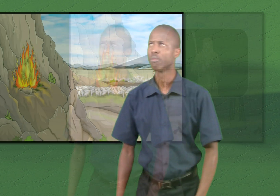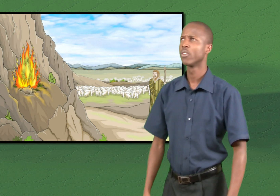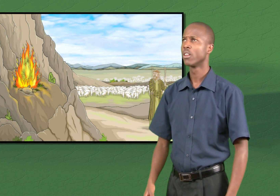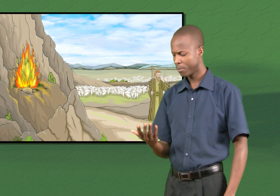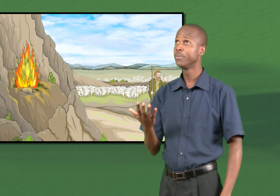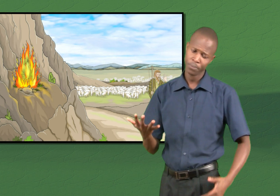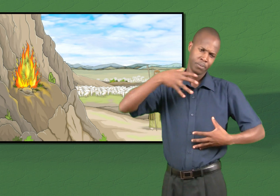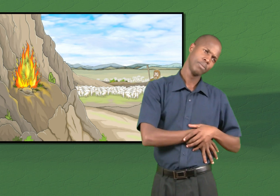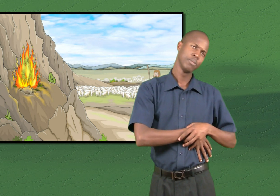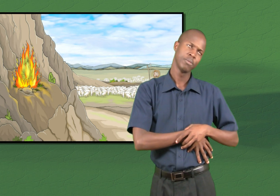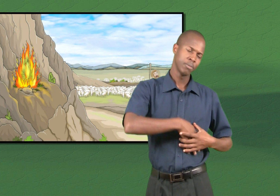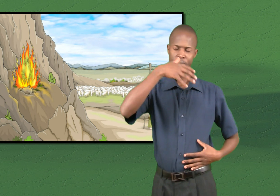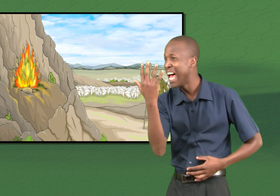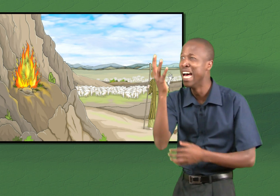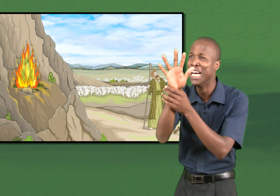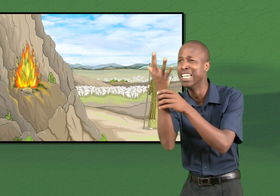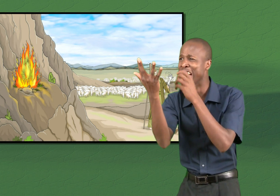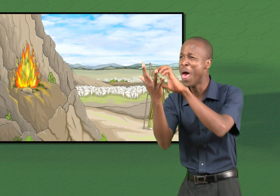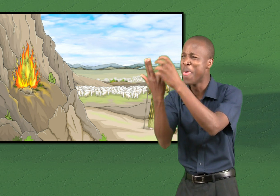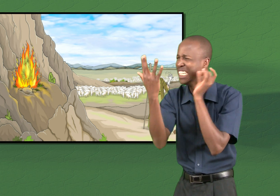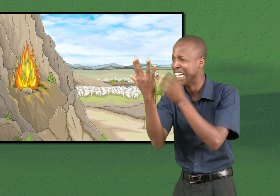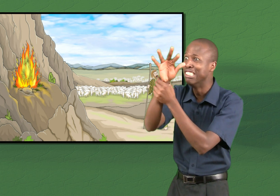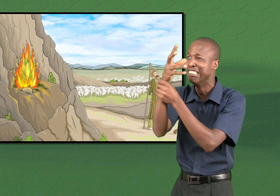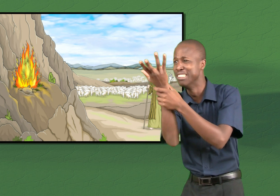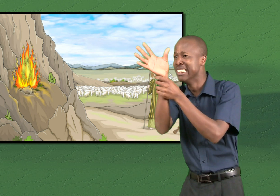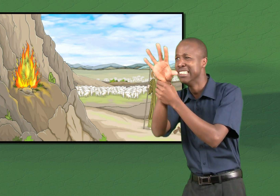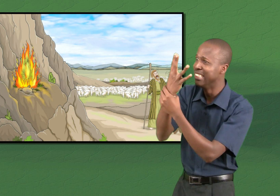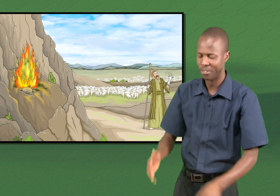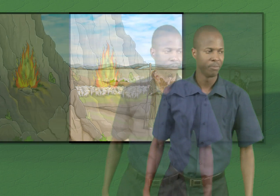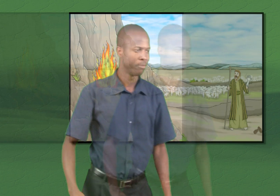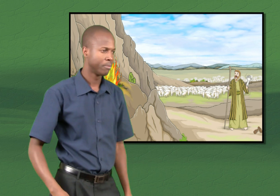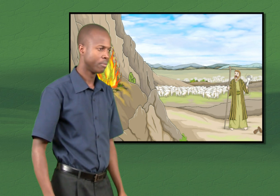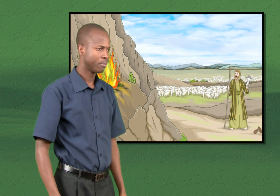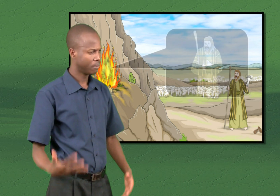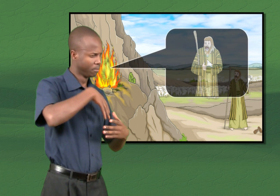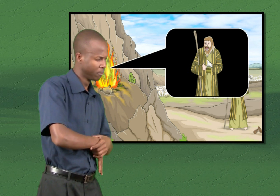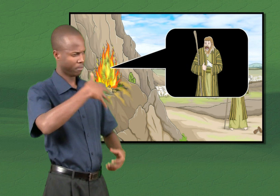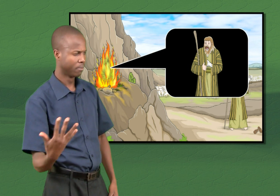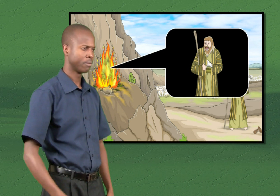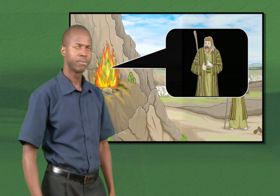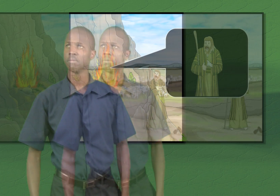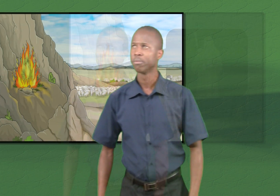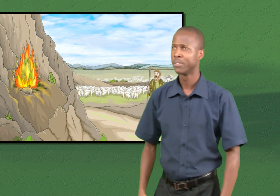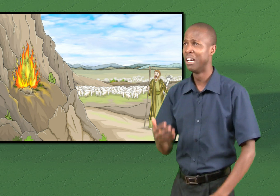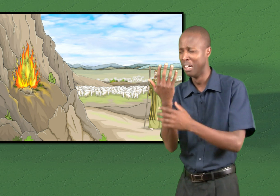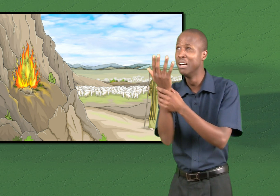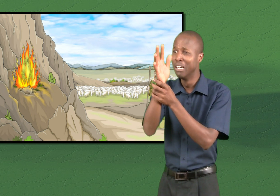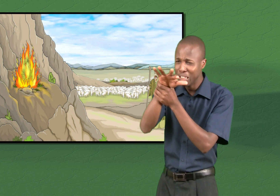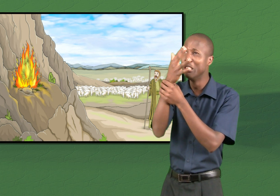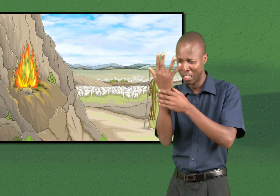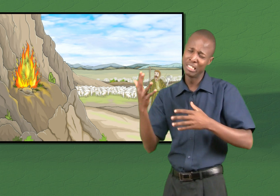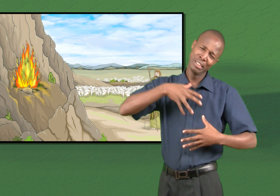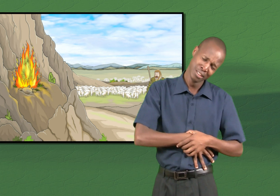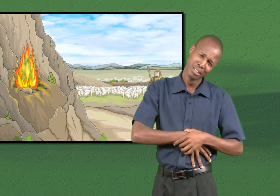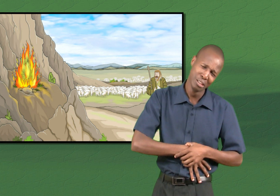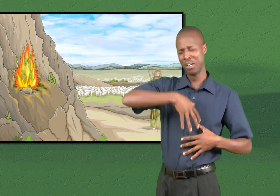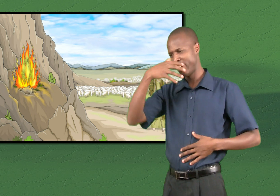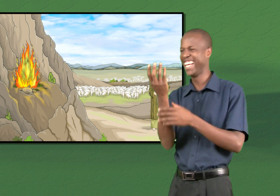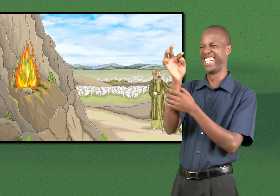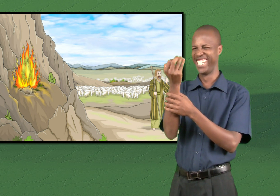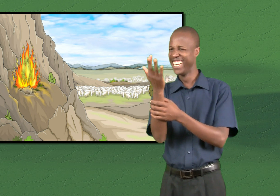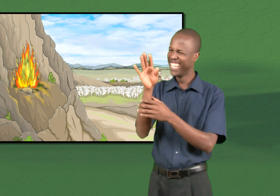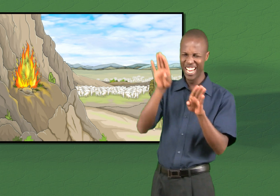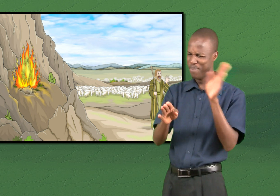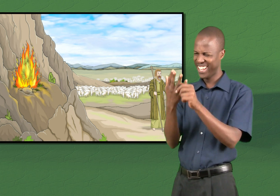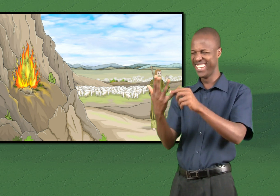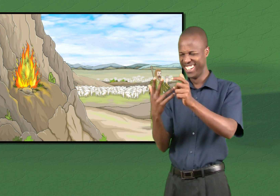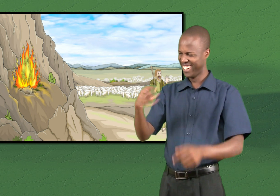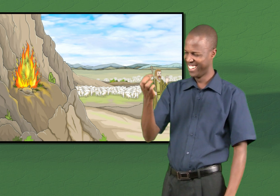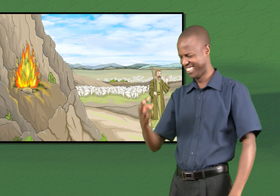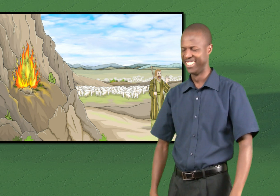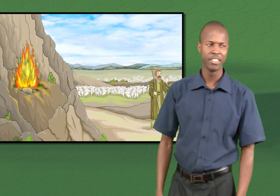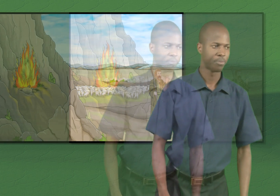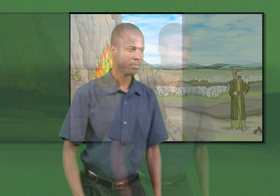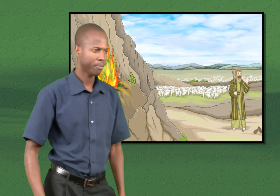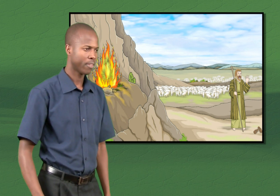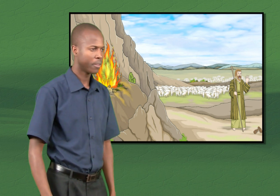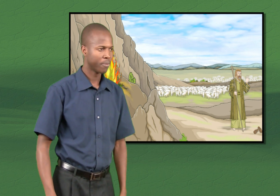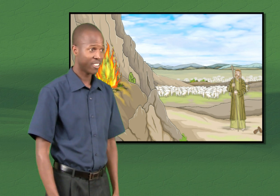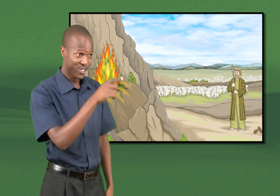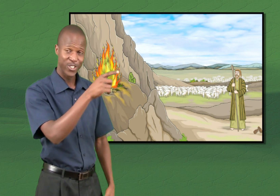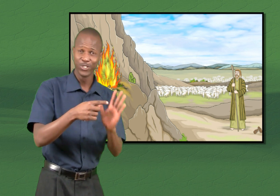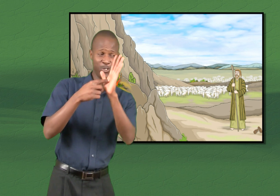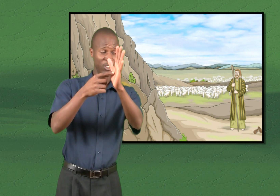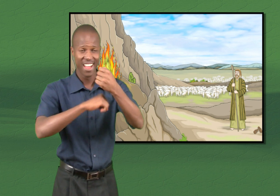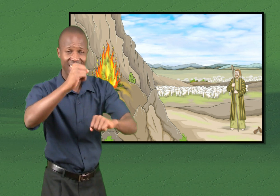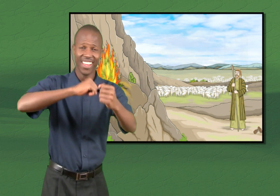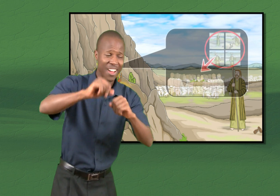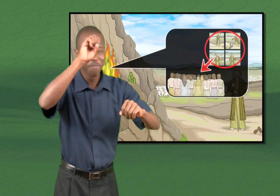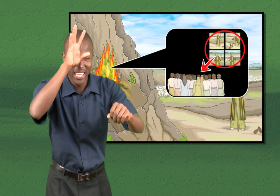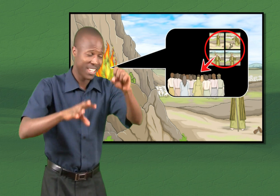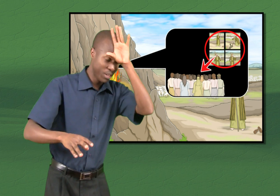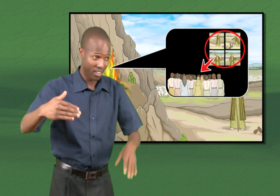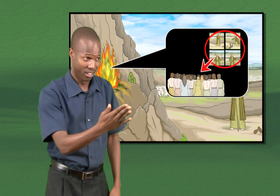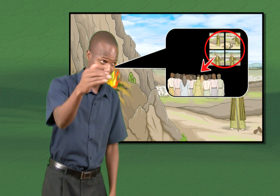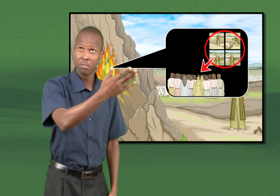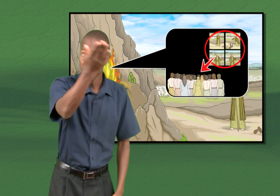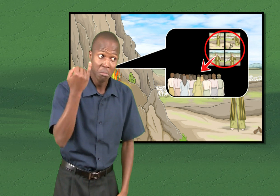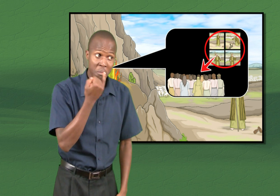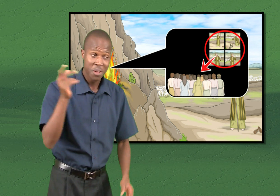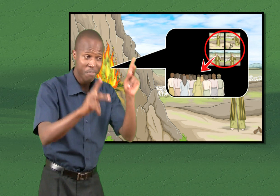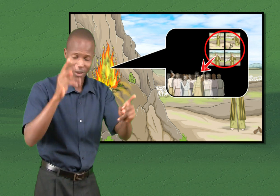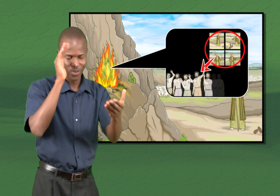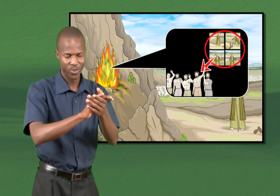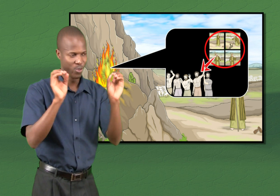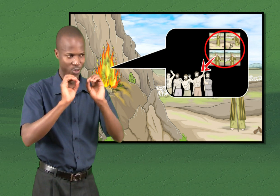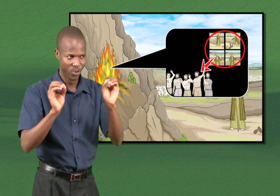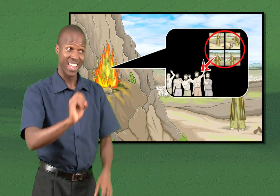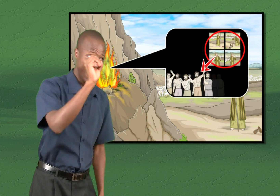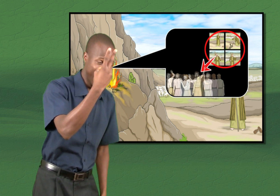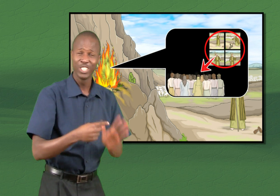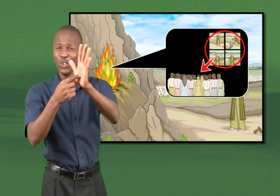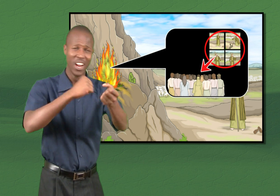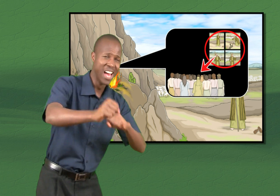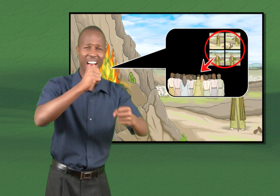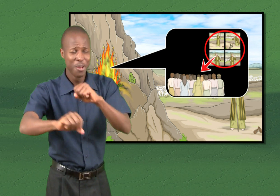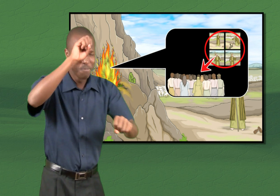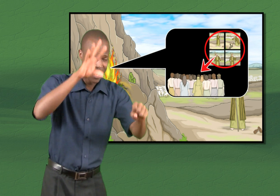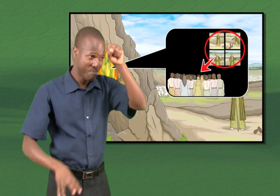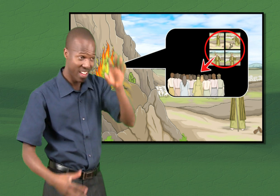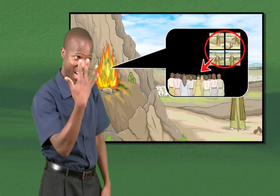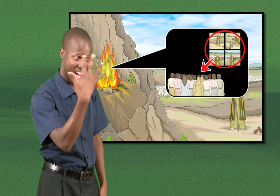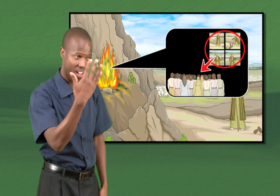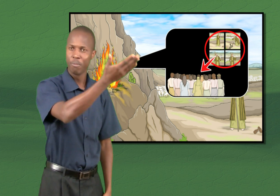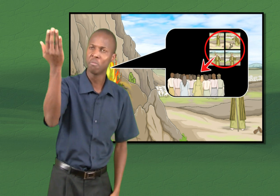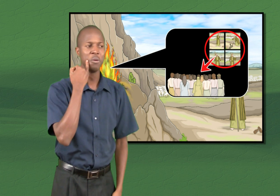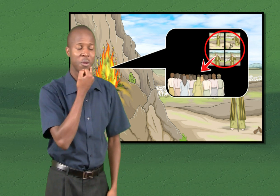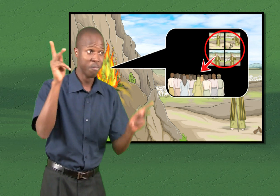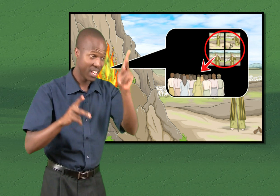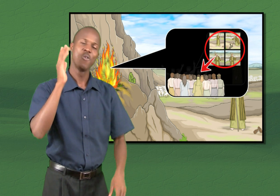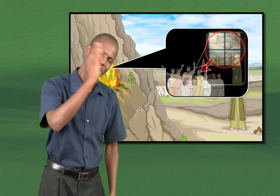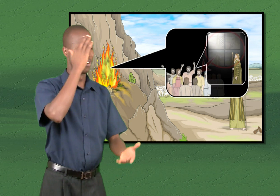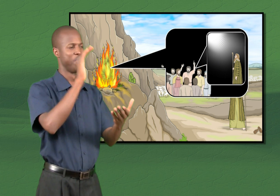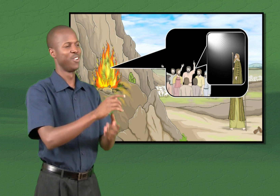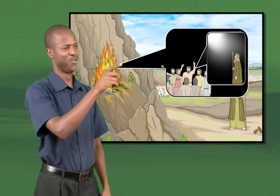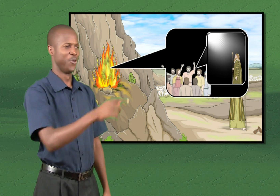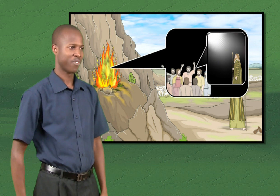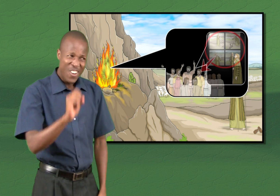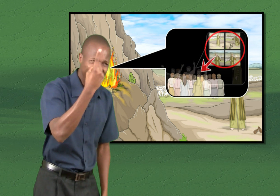So he put his hand inside his cloak, and when he took it out, his hand was leprous, white as snow. “Put your hand back inside your cloak,” said the LORD. So Moses put his hand back inside his cloak, and when he took it out, it was restored, like the rest of his skin.